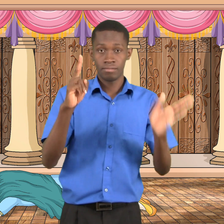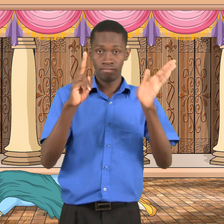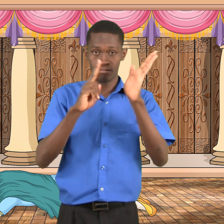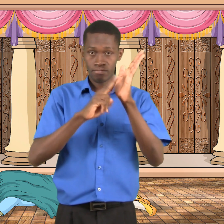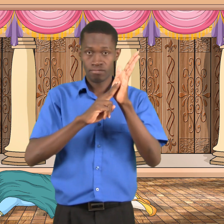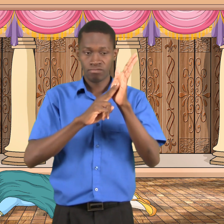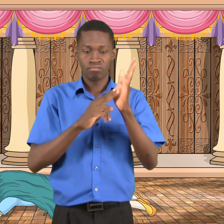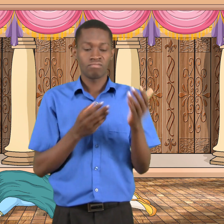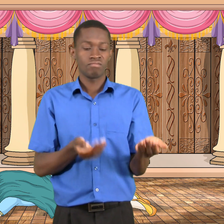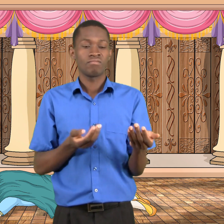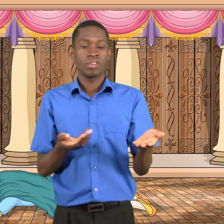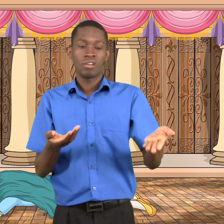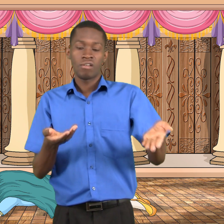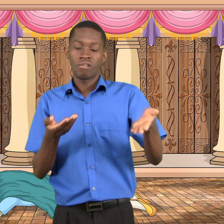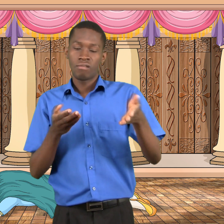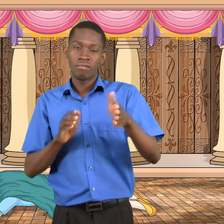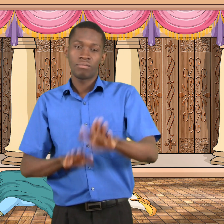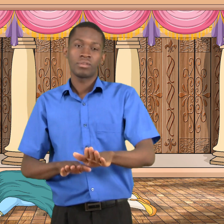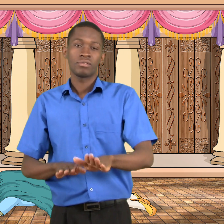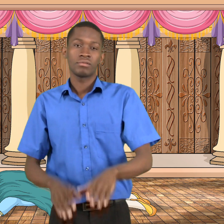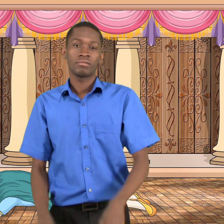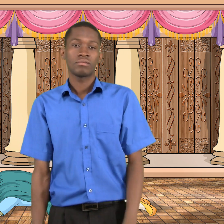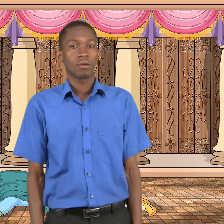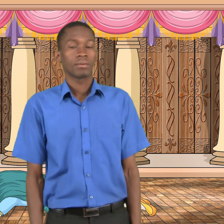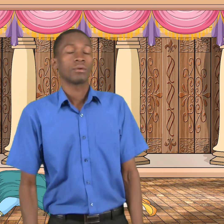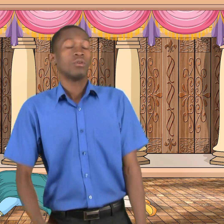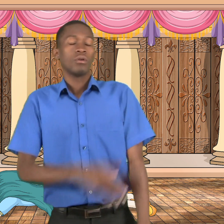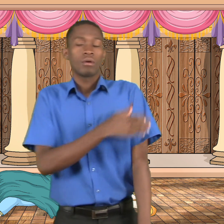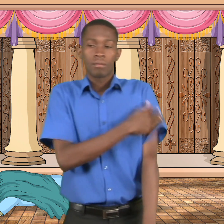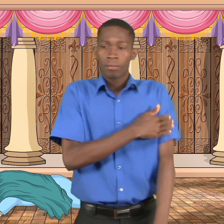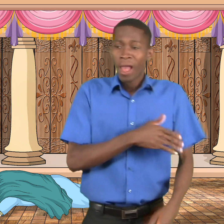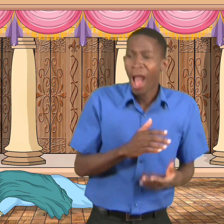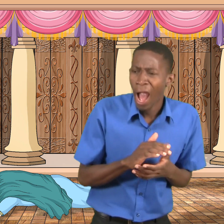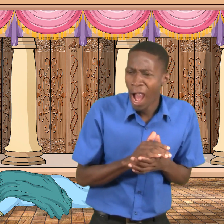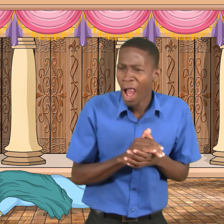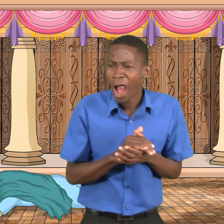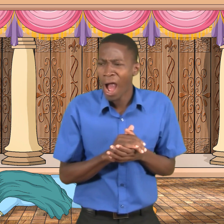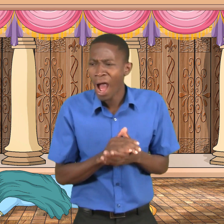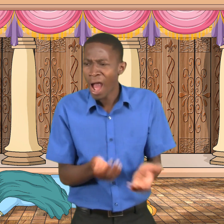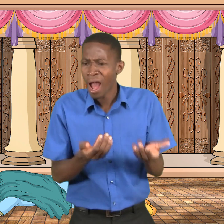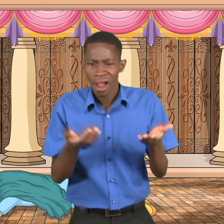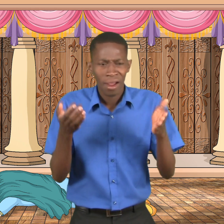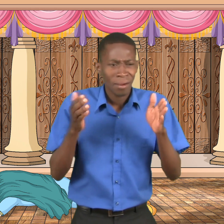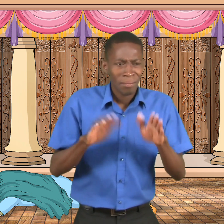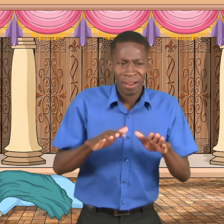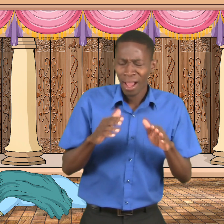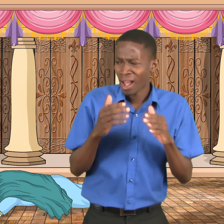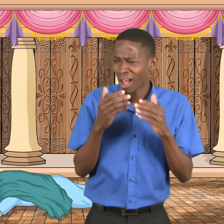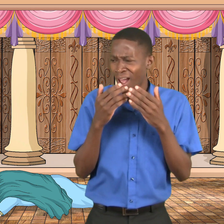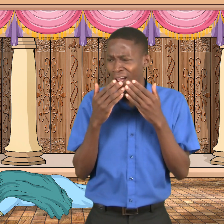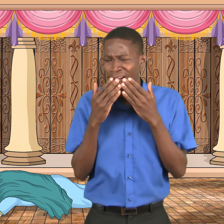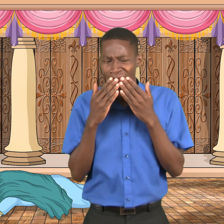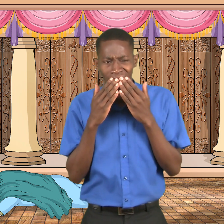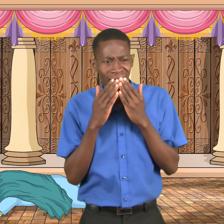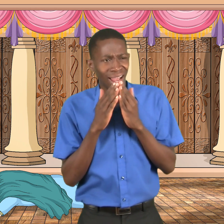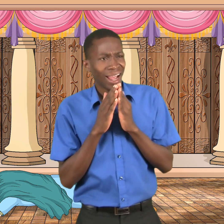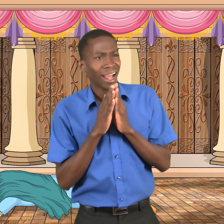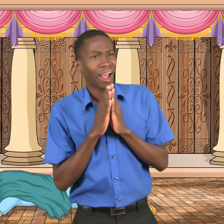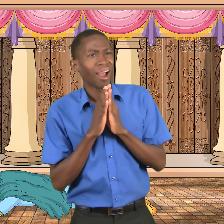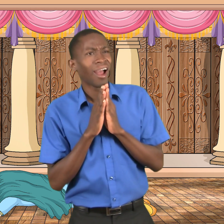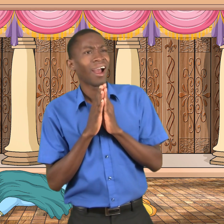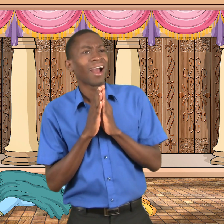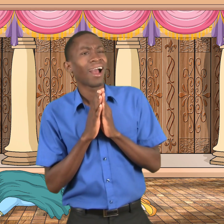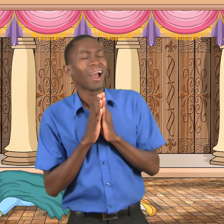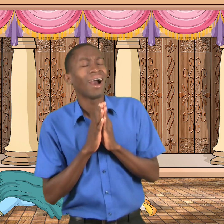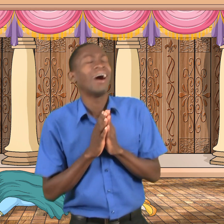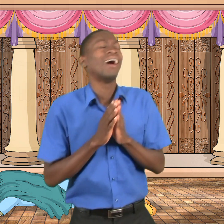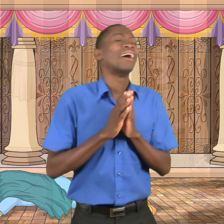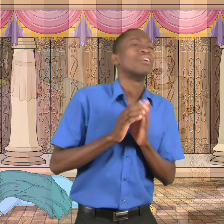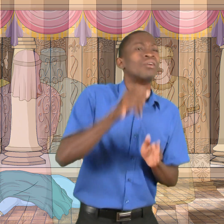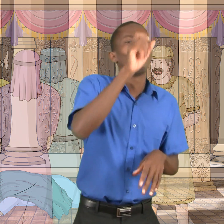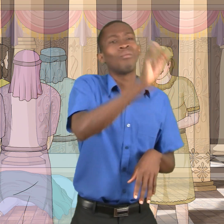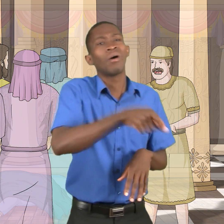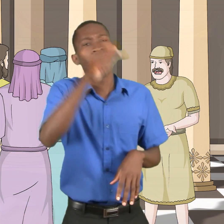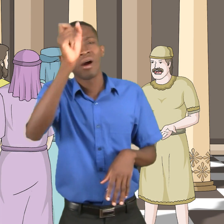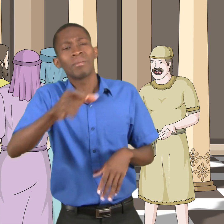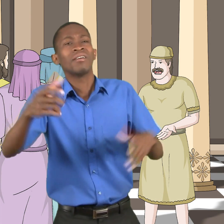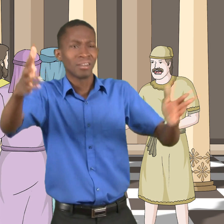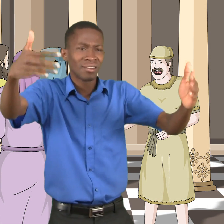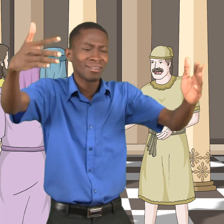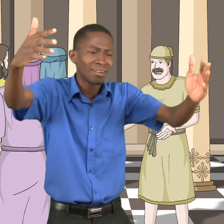On the seventh day the child died.